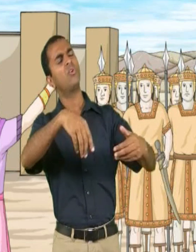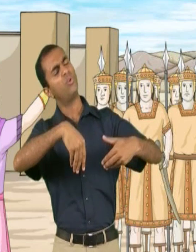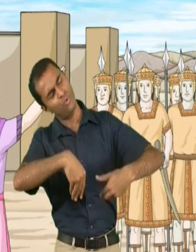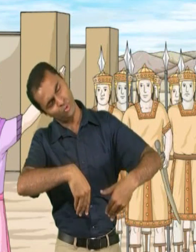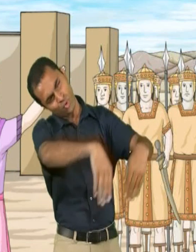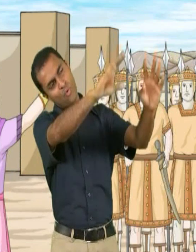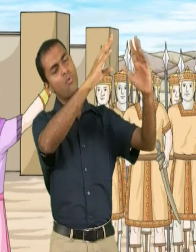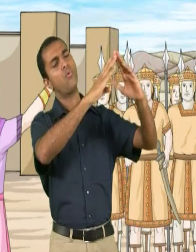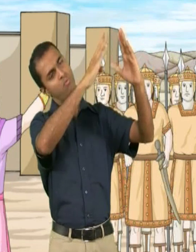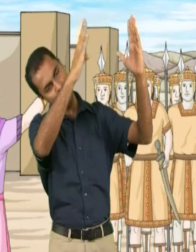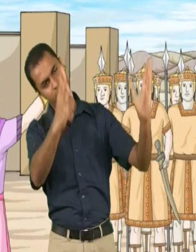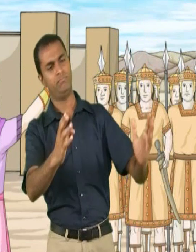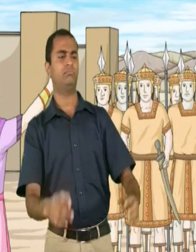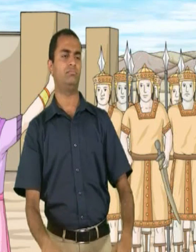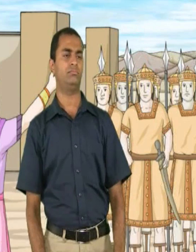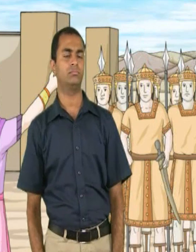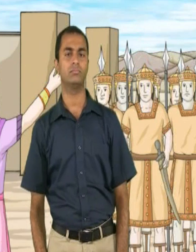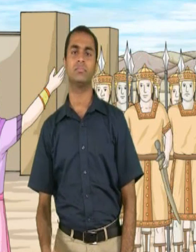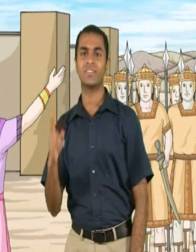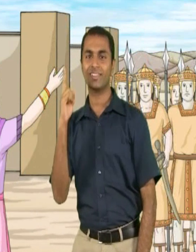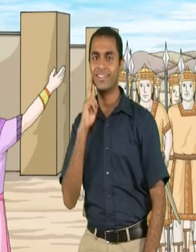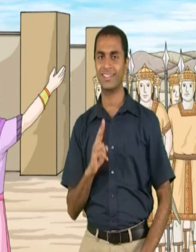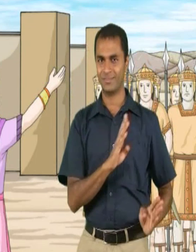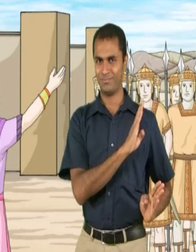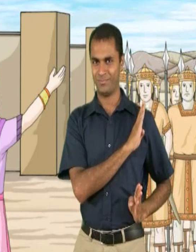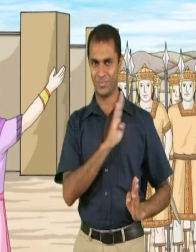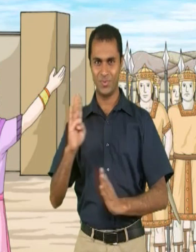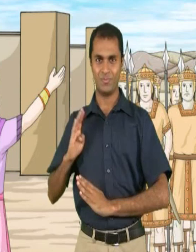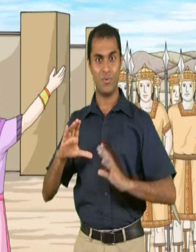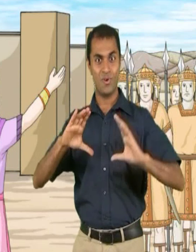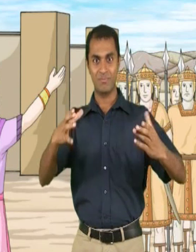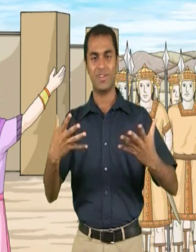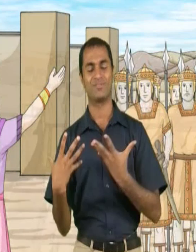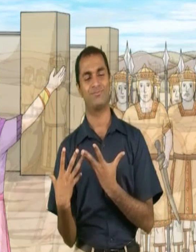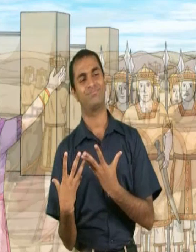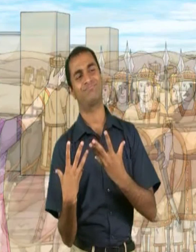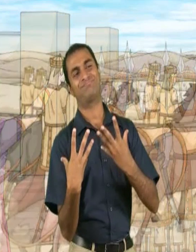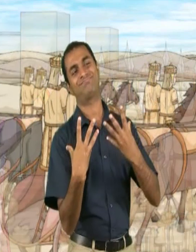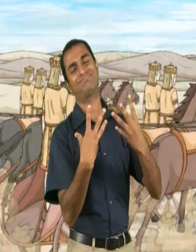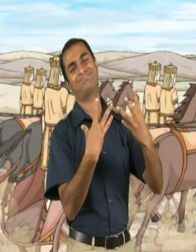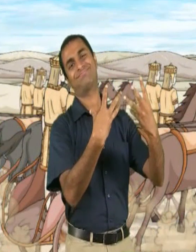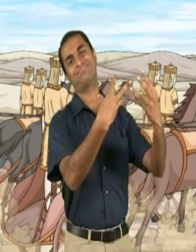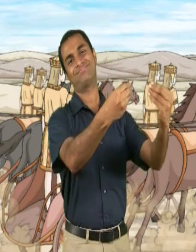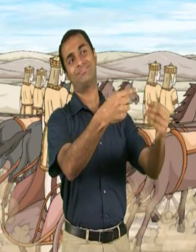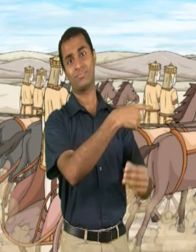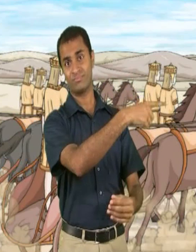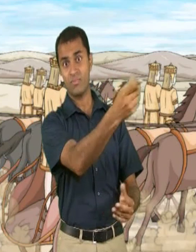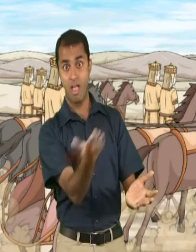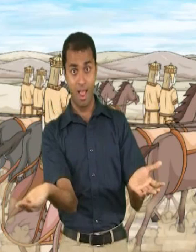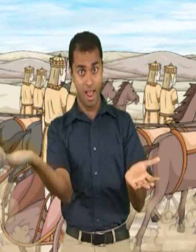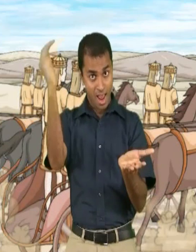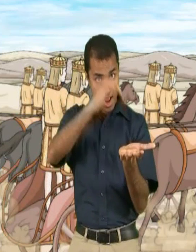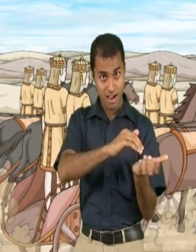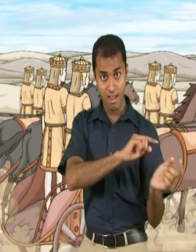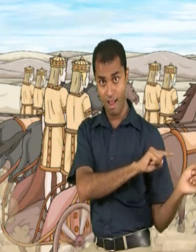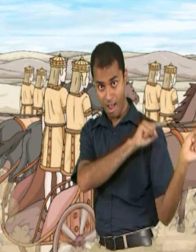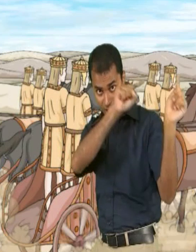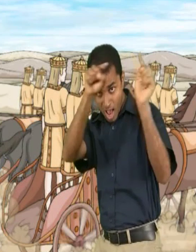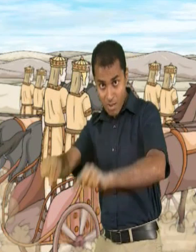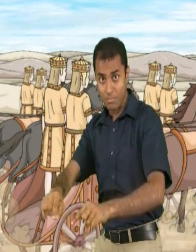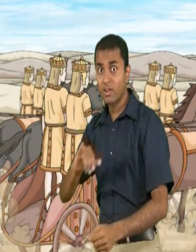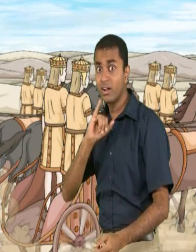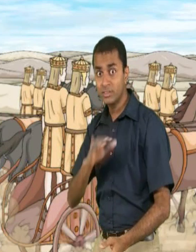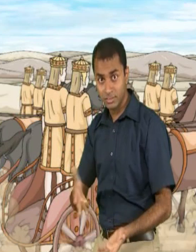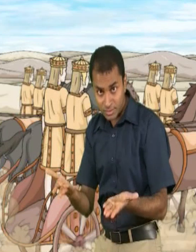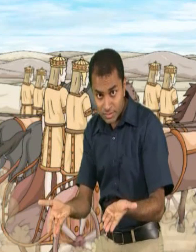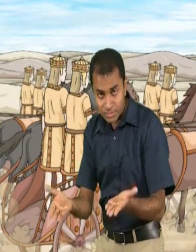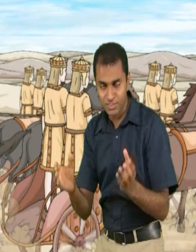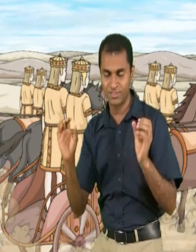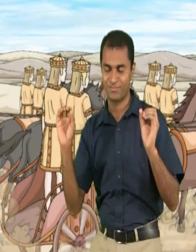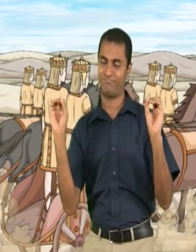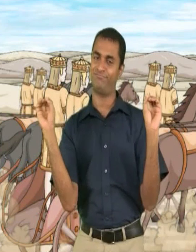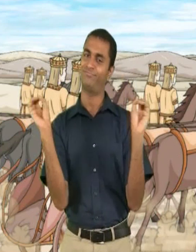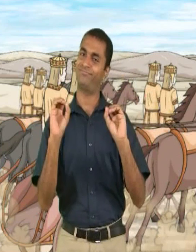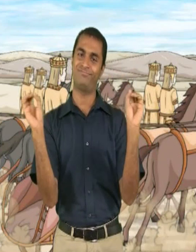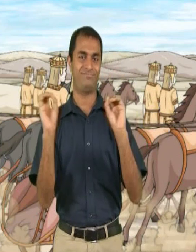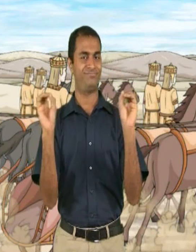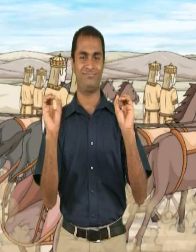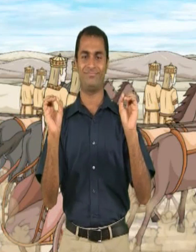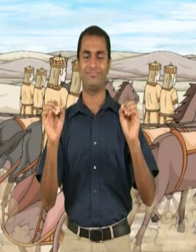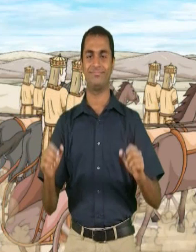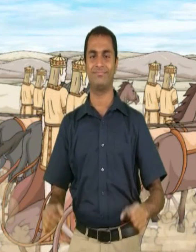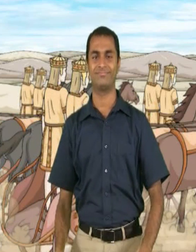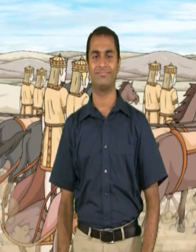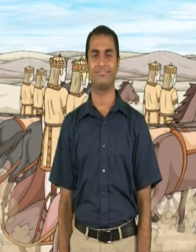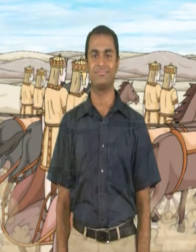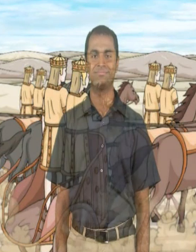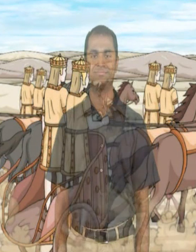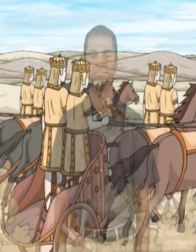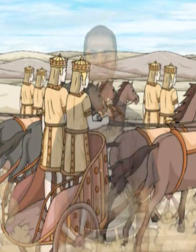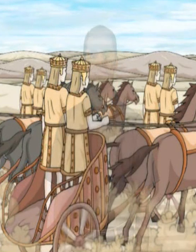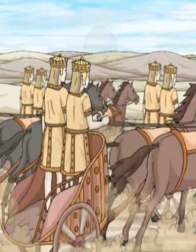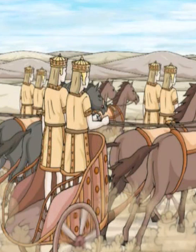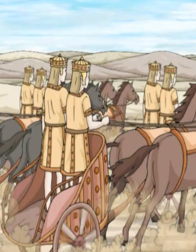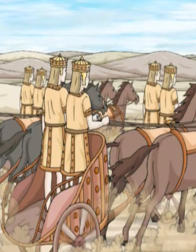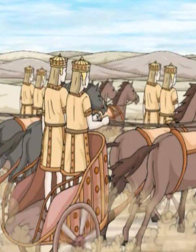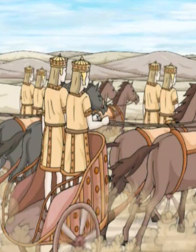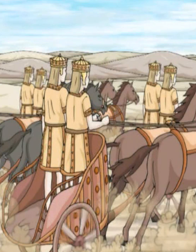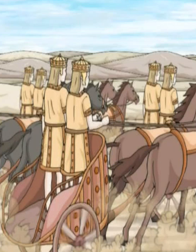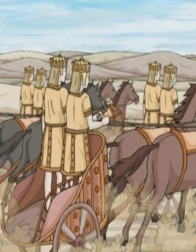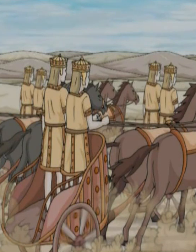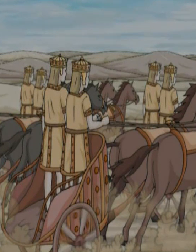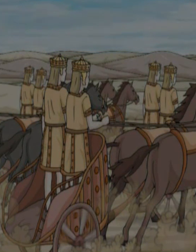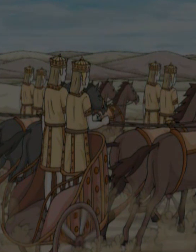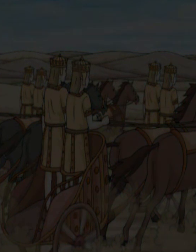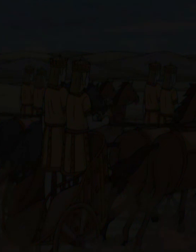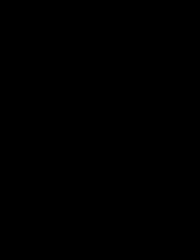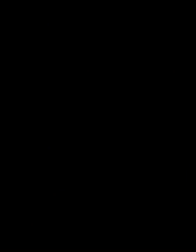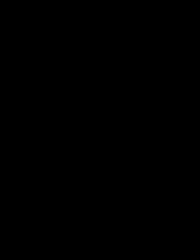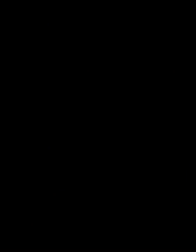And the Aramean raiders did not come into the land of Israel again.